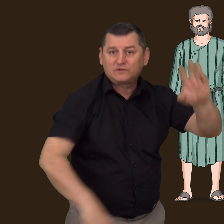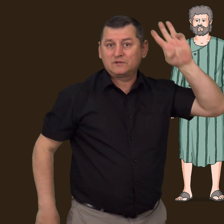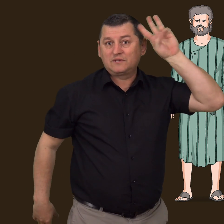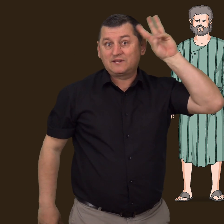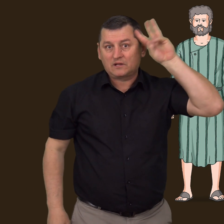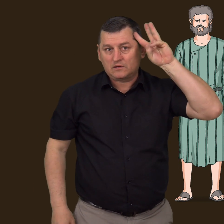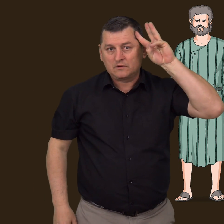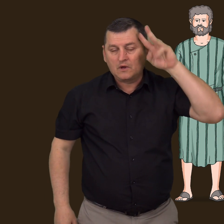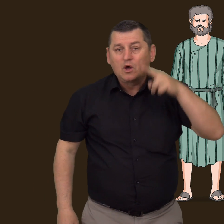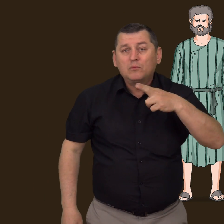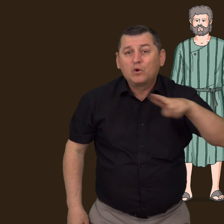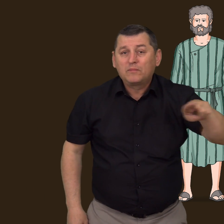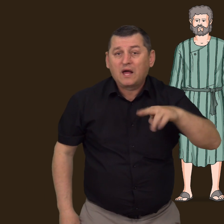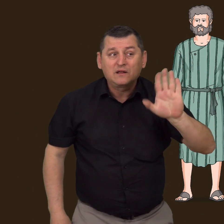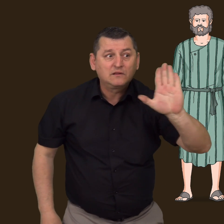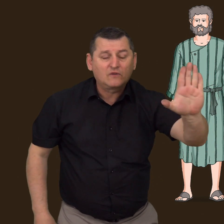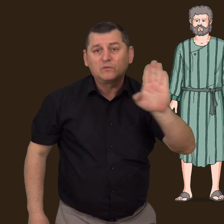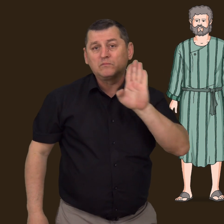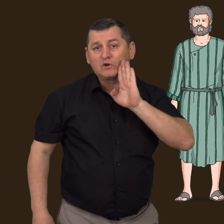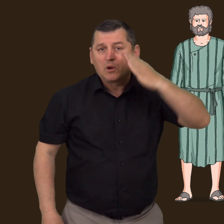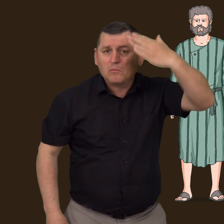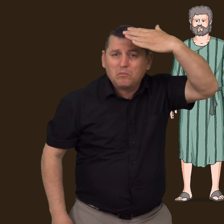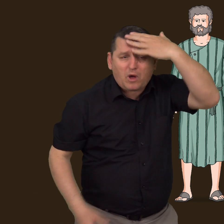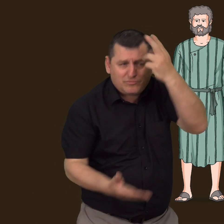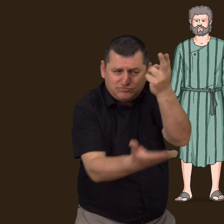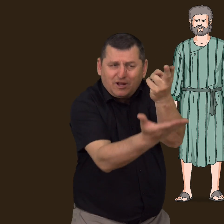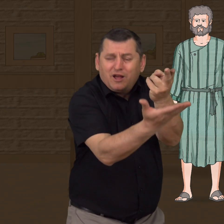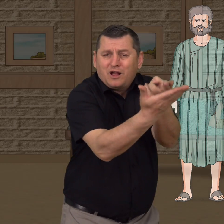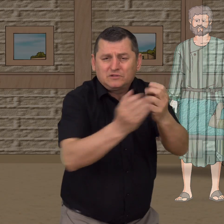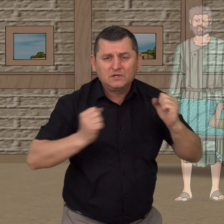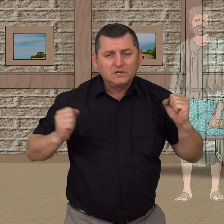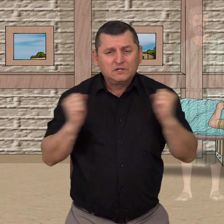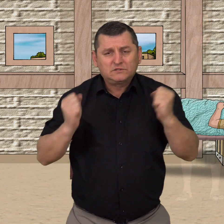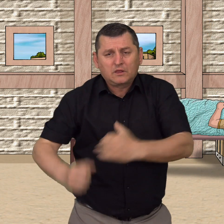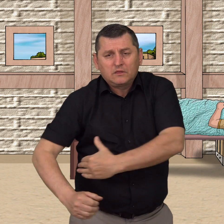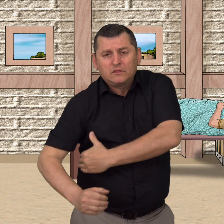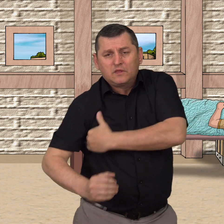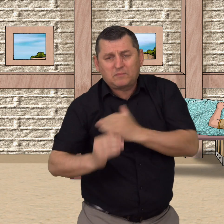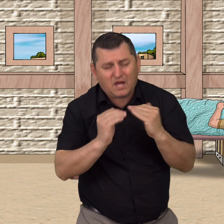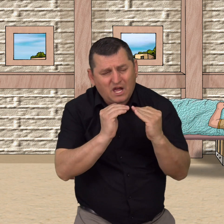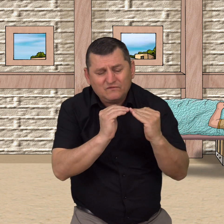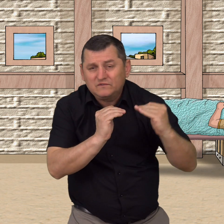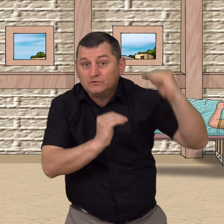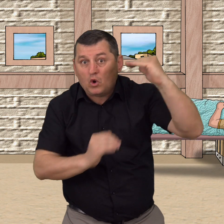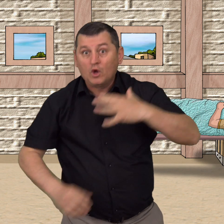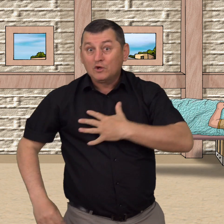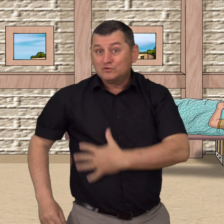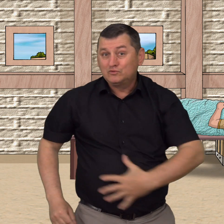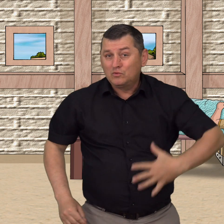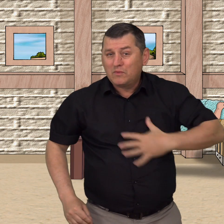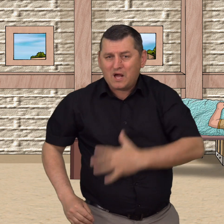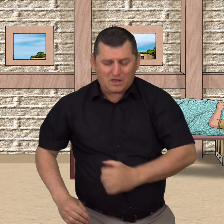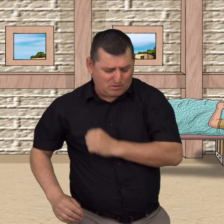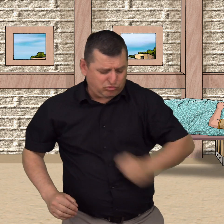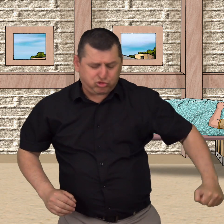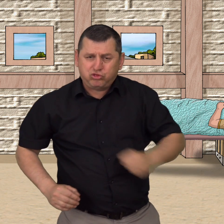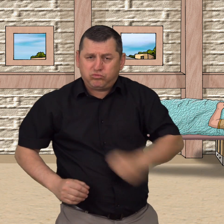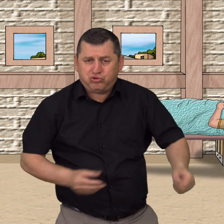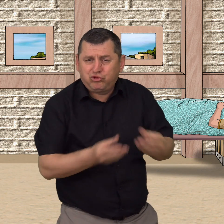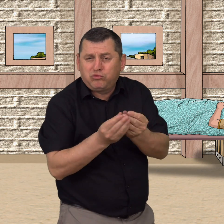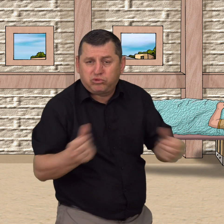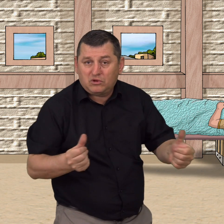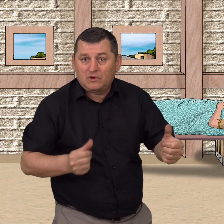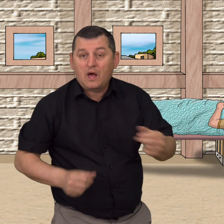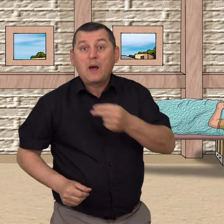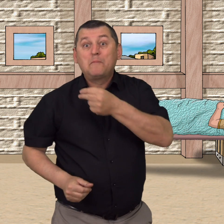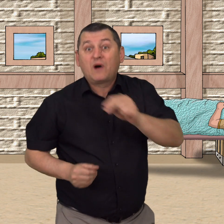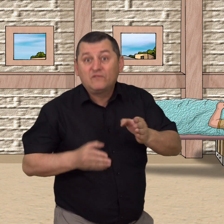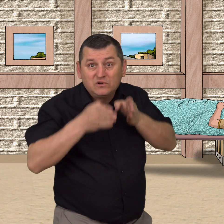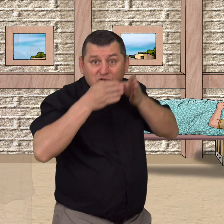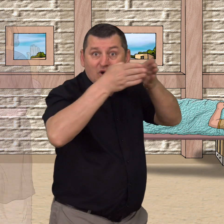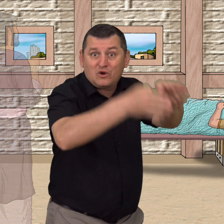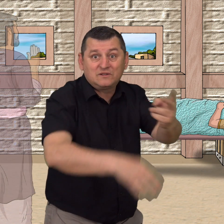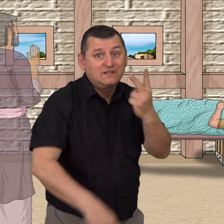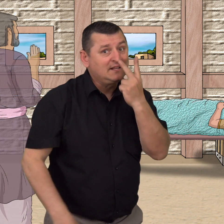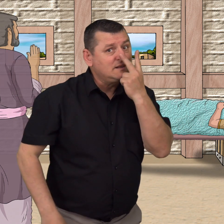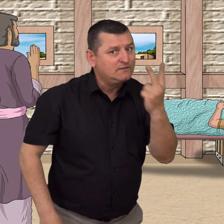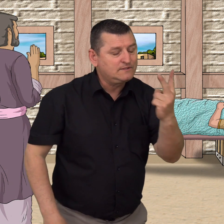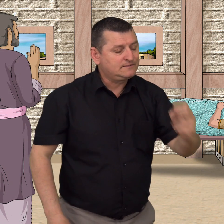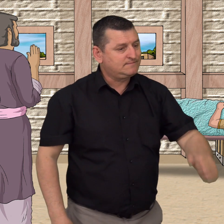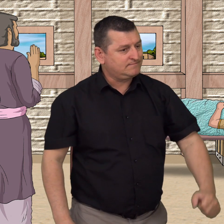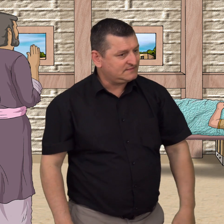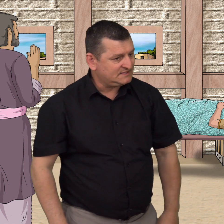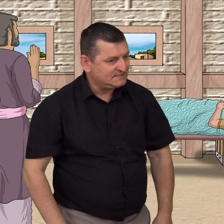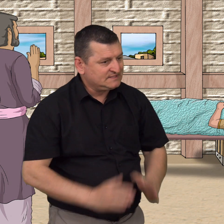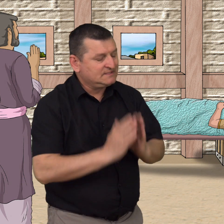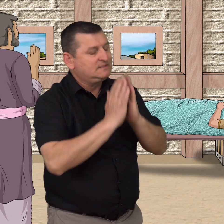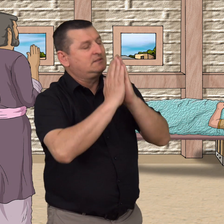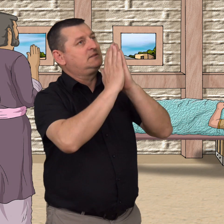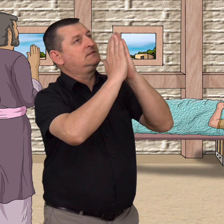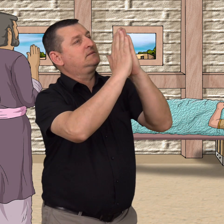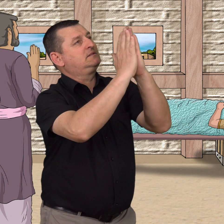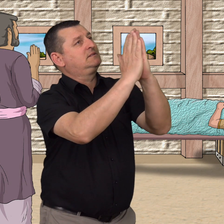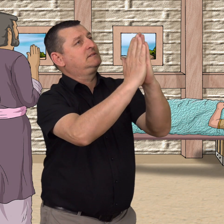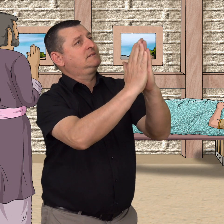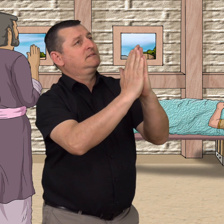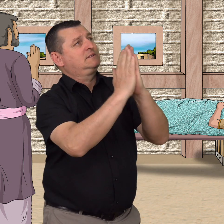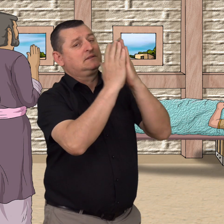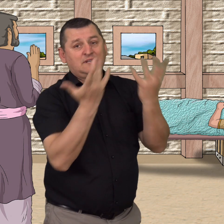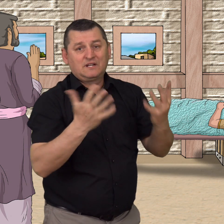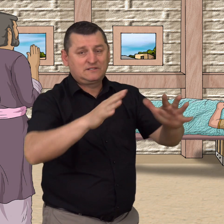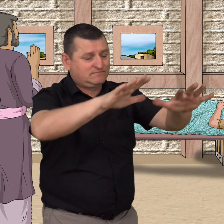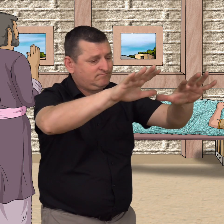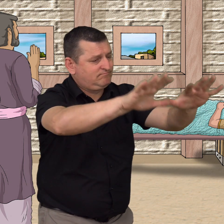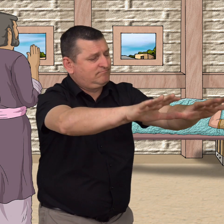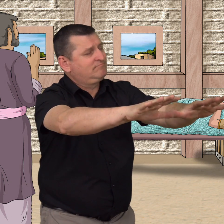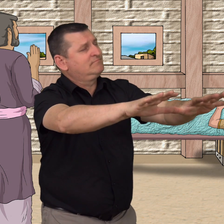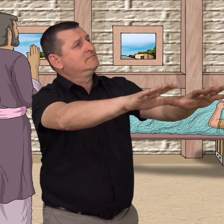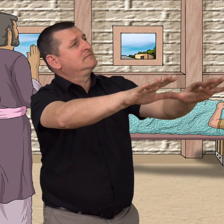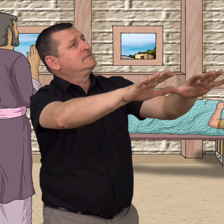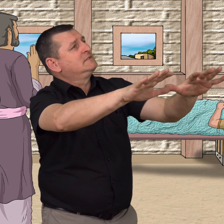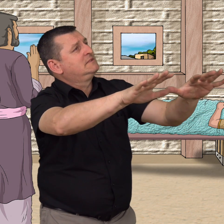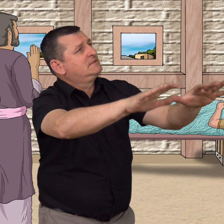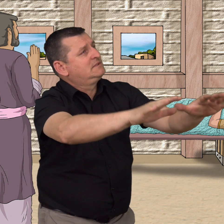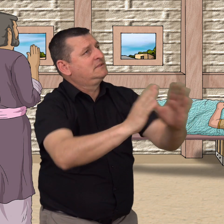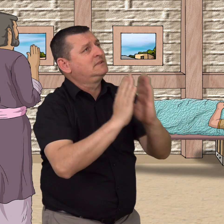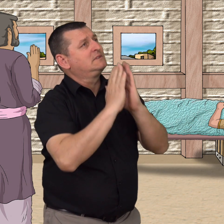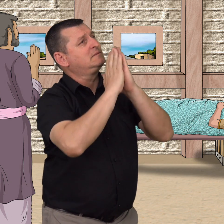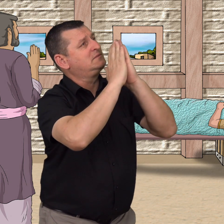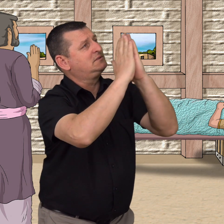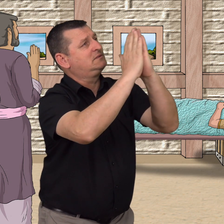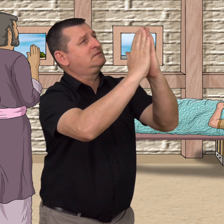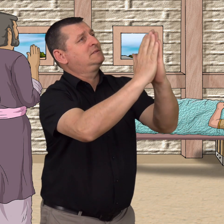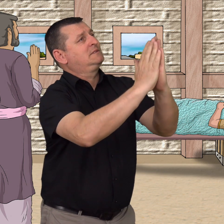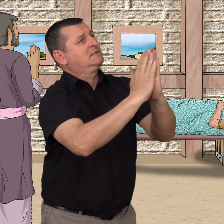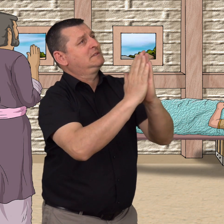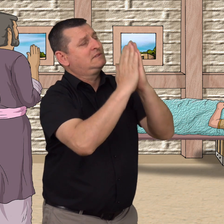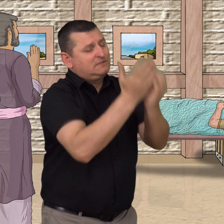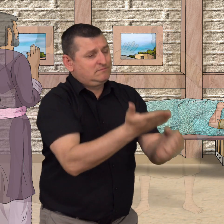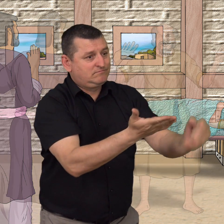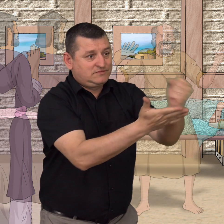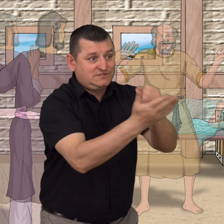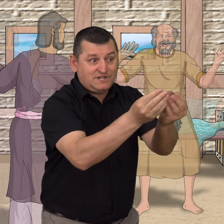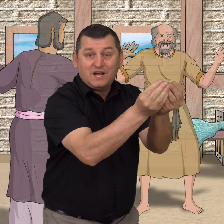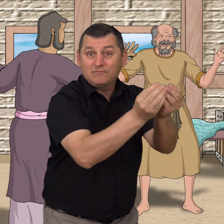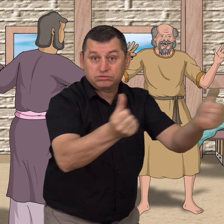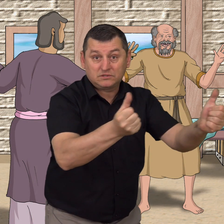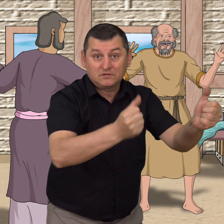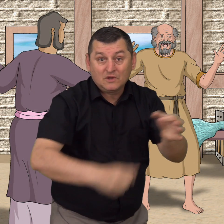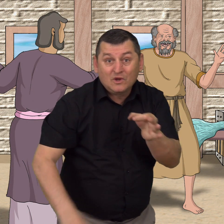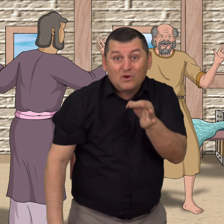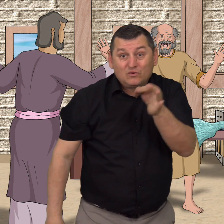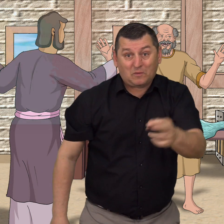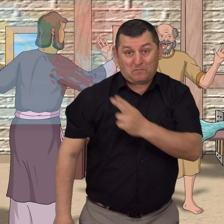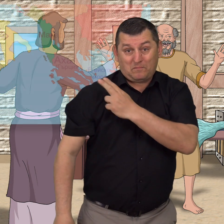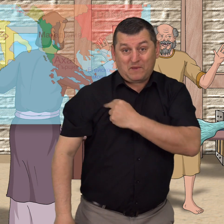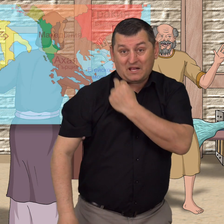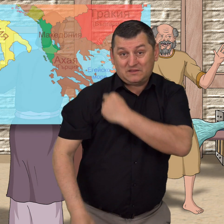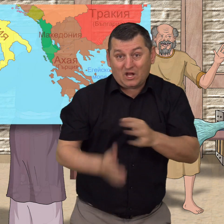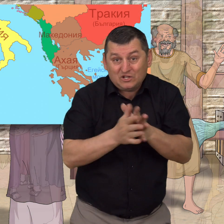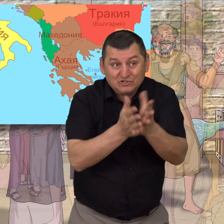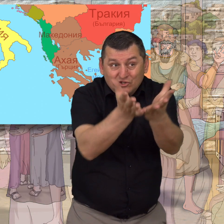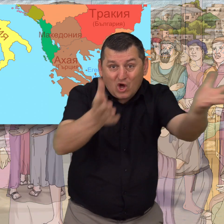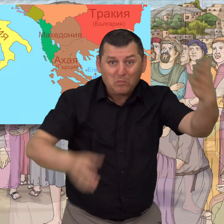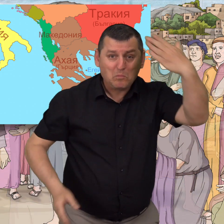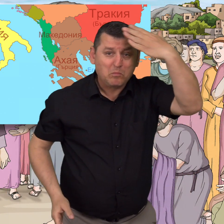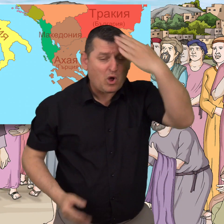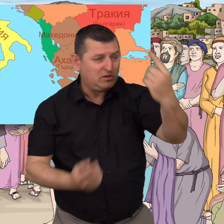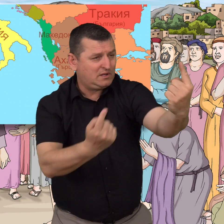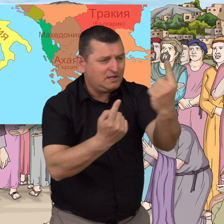The father of Publius was sick in bed, suffering from fever and dysentery. Paul went in to see him, and after praying and placing his hands on him, he healed the man.